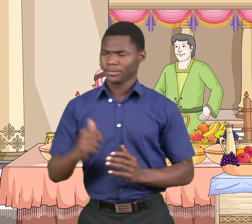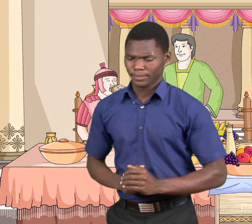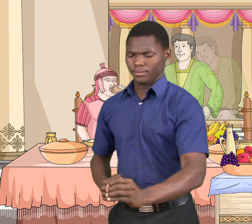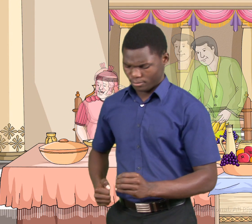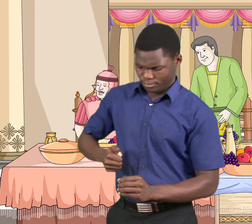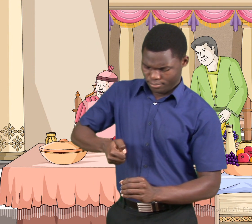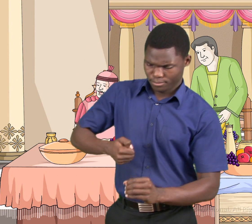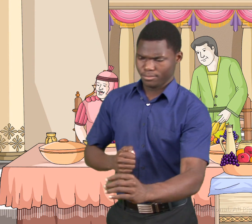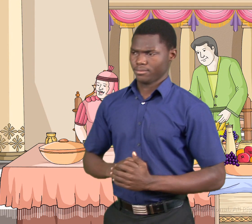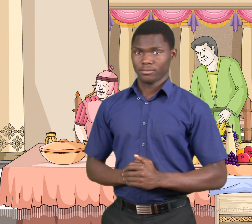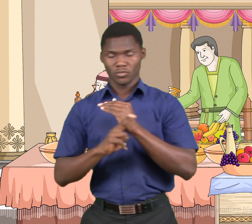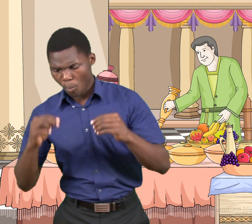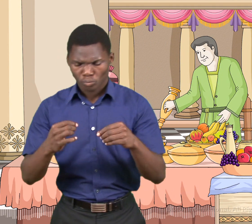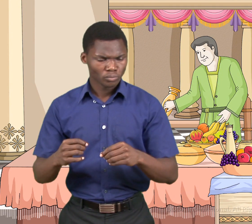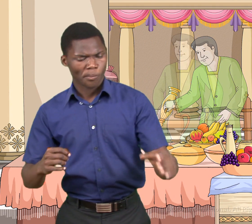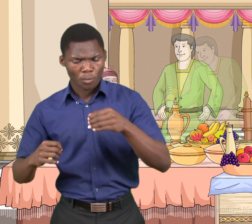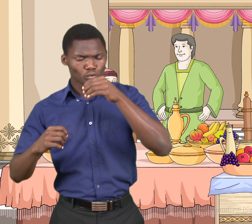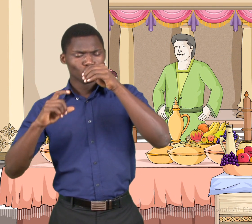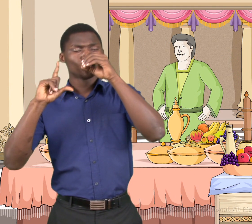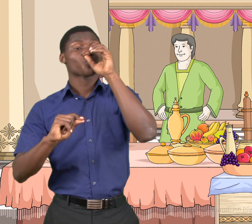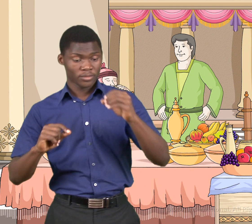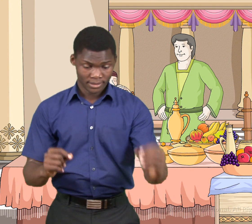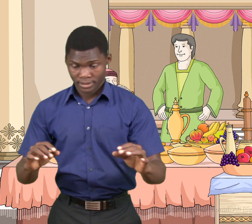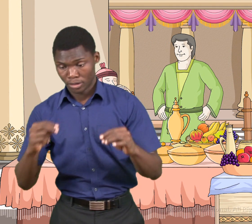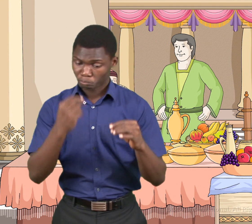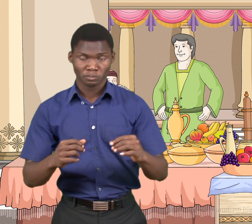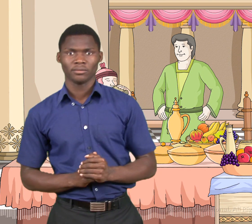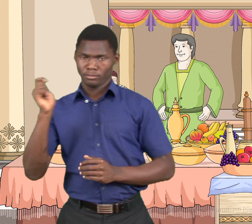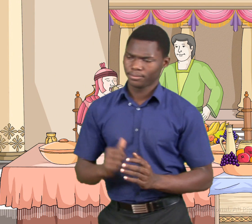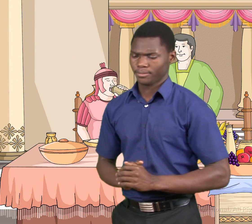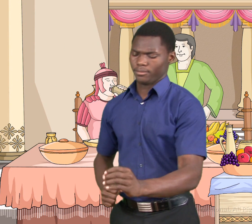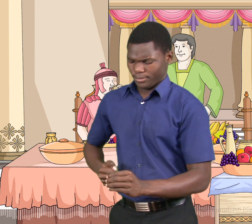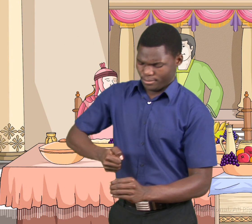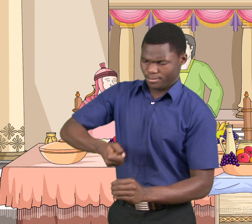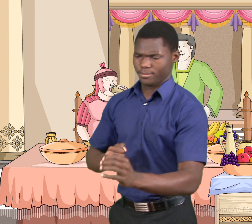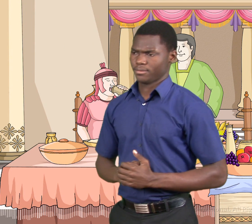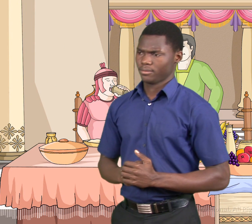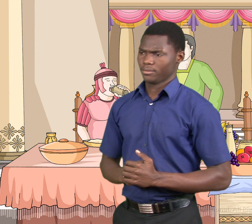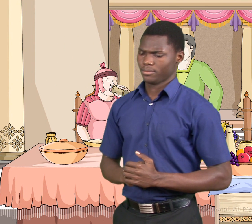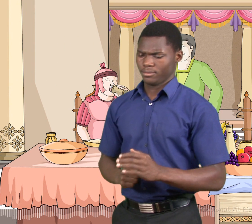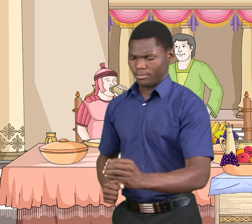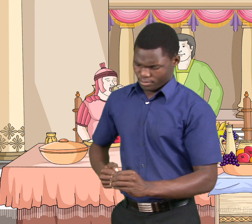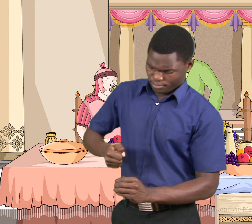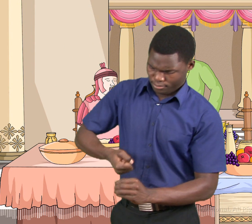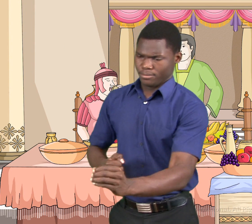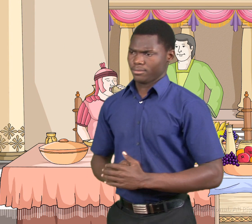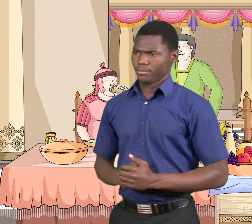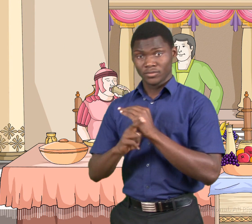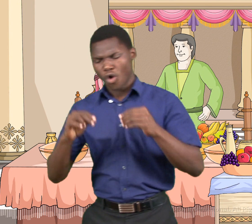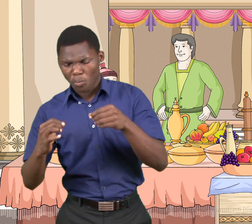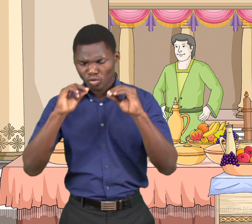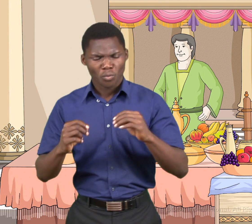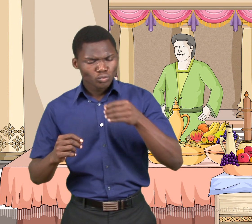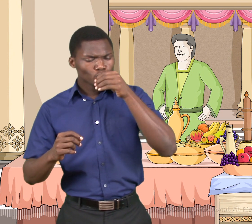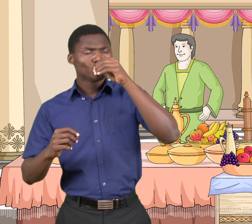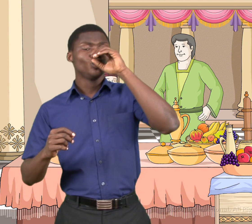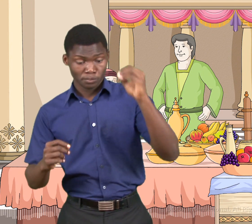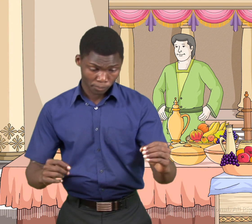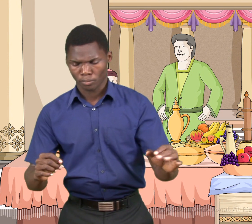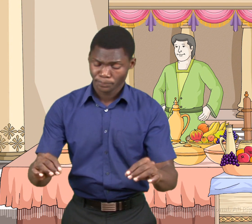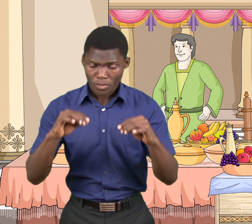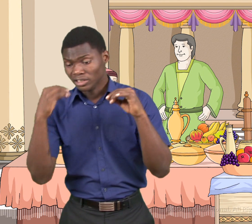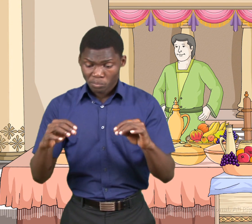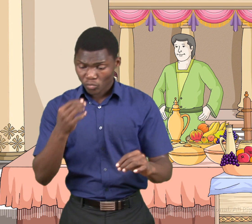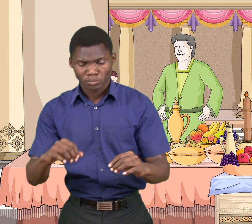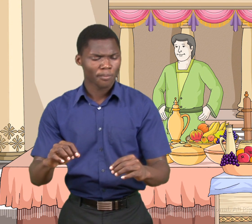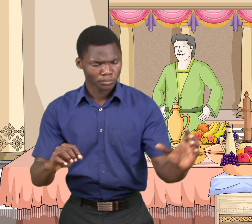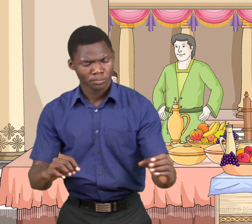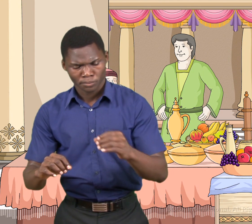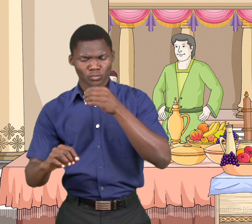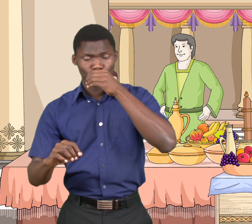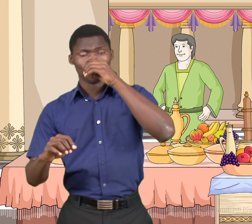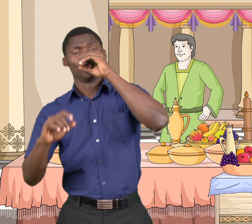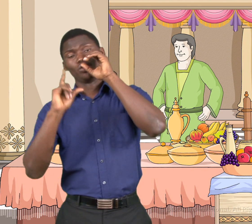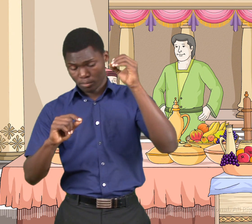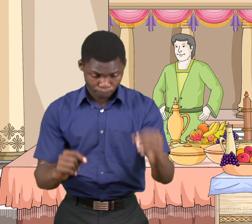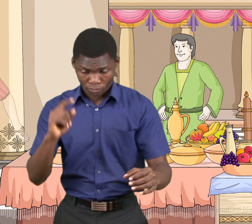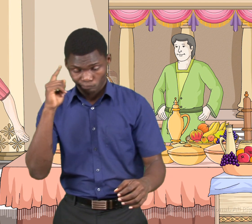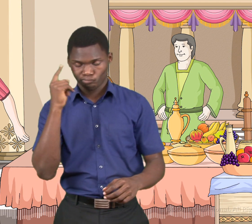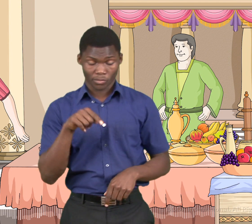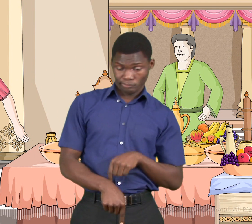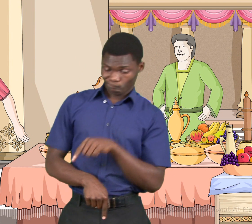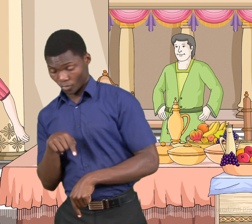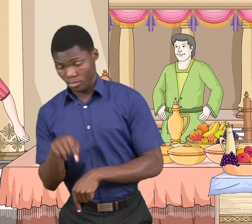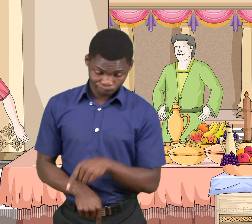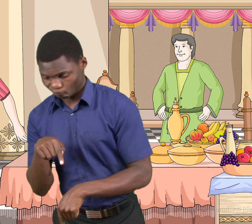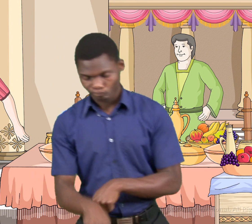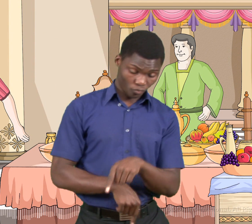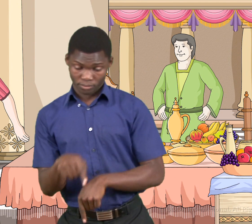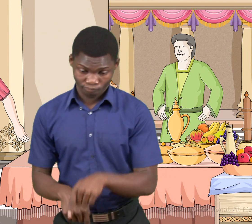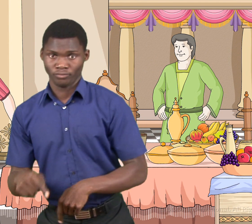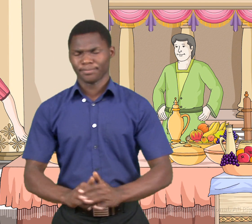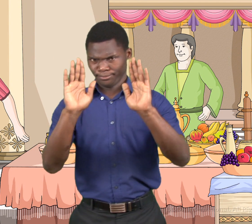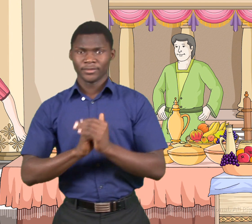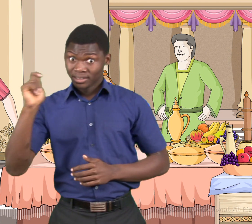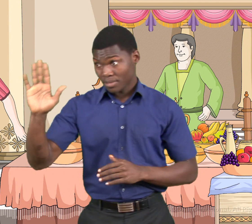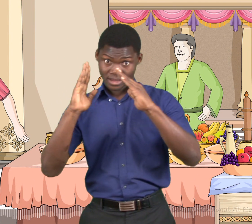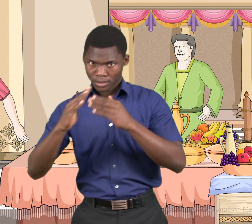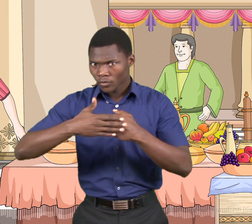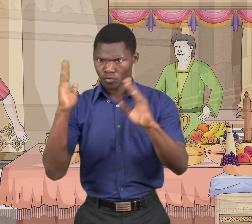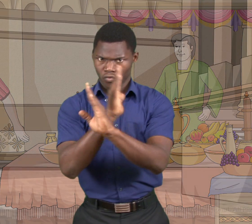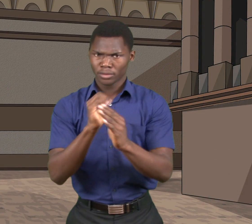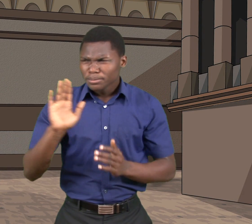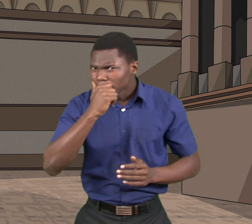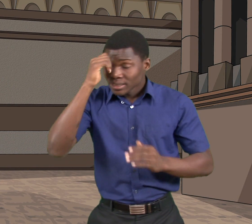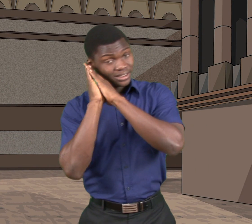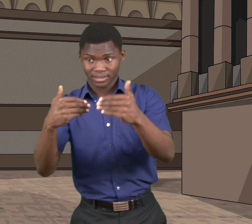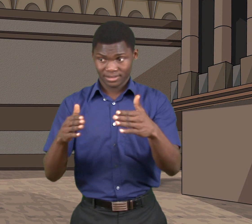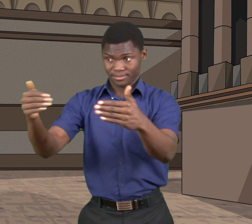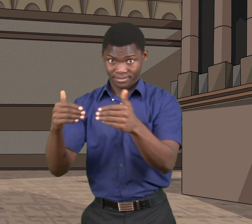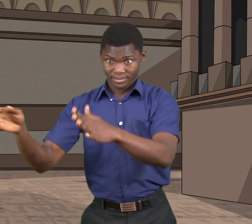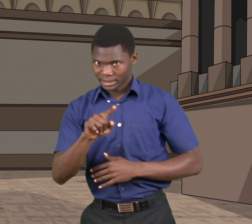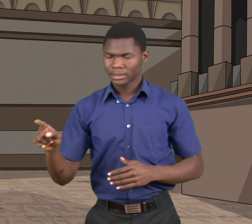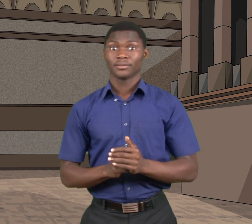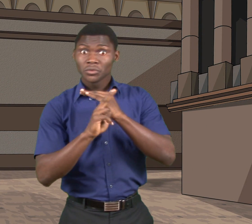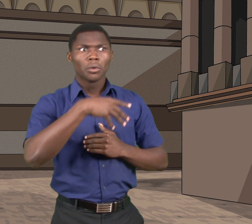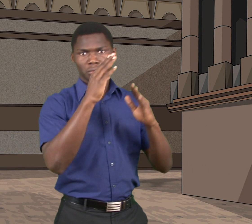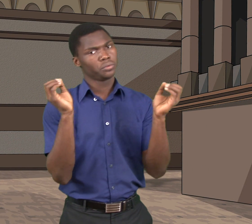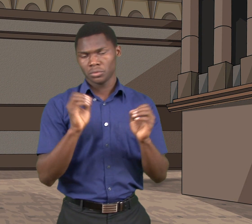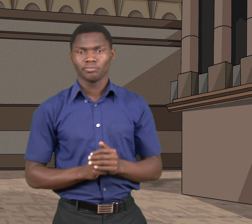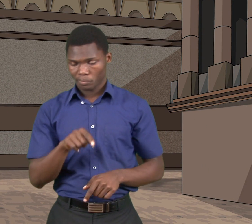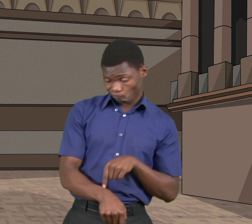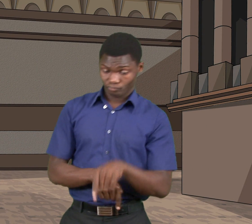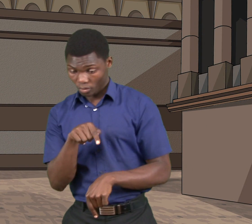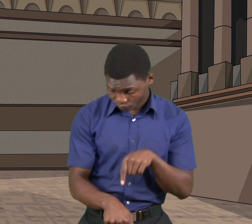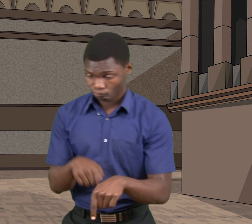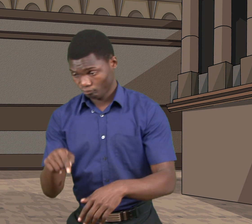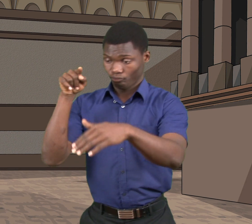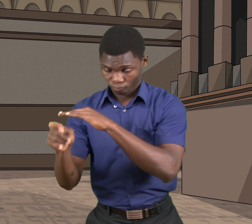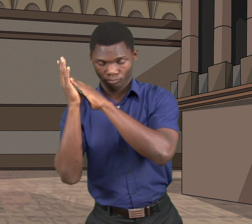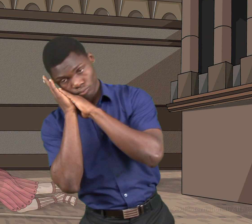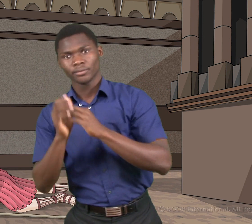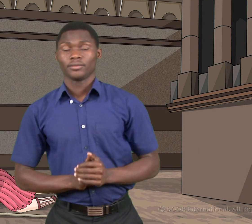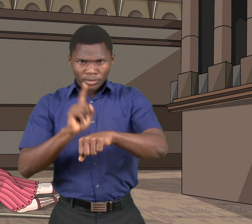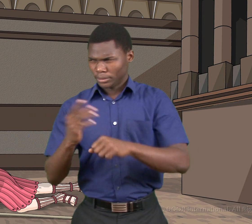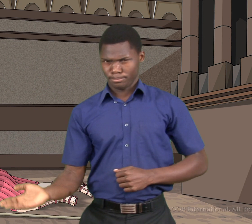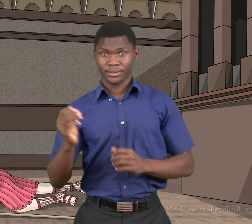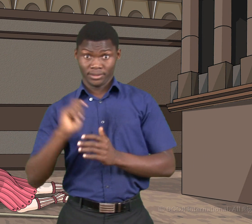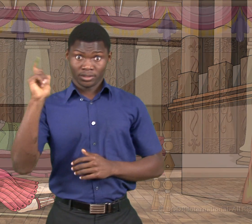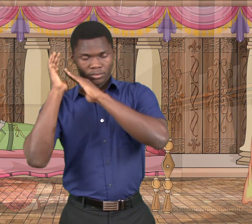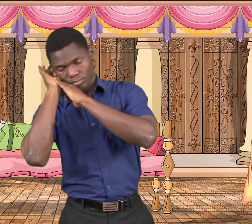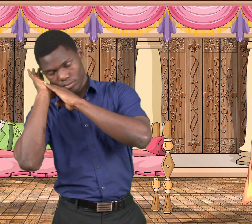And in the evening Uriah went out to lie down on his cot with his master’s servants, but he did not go home.